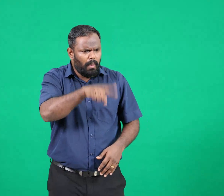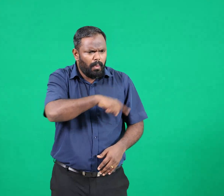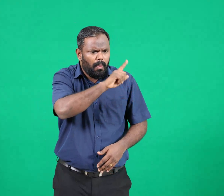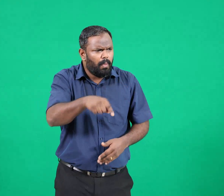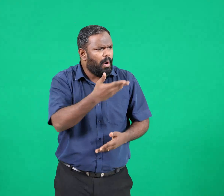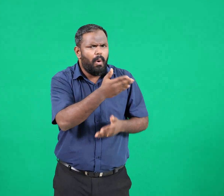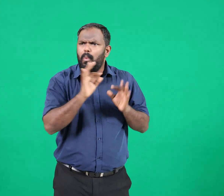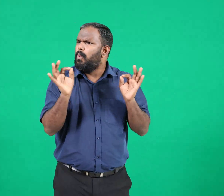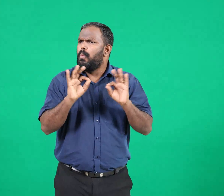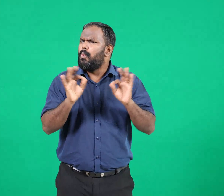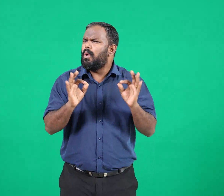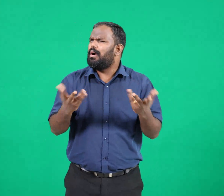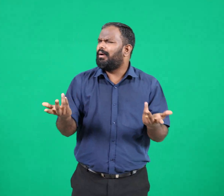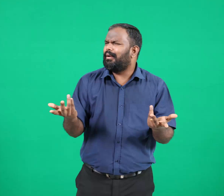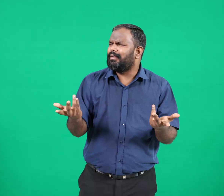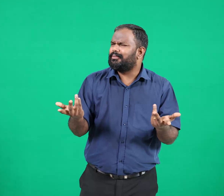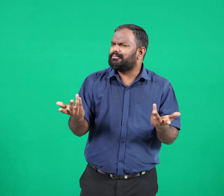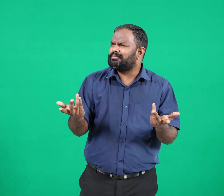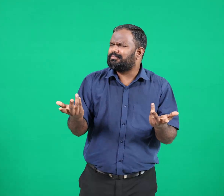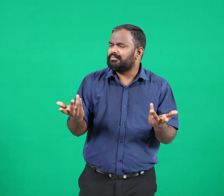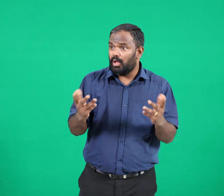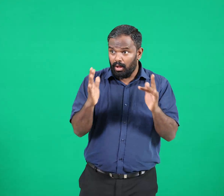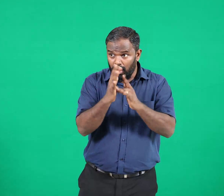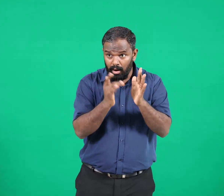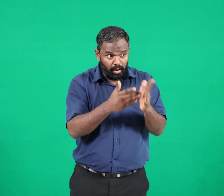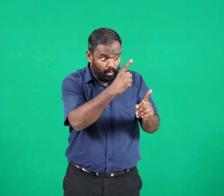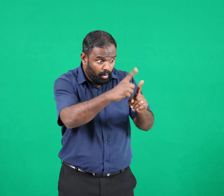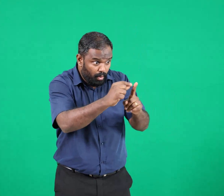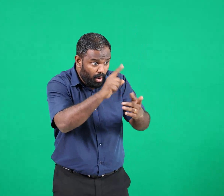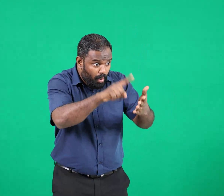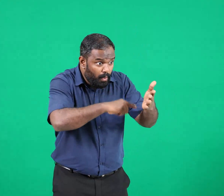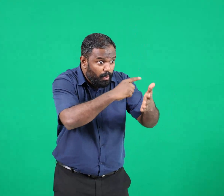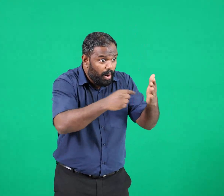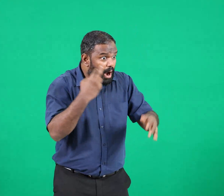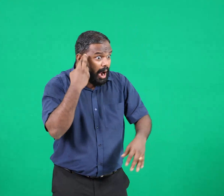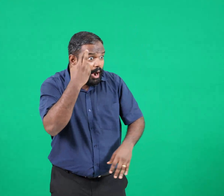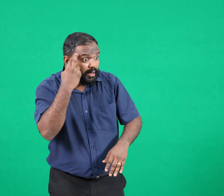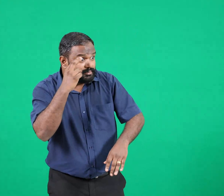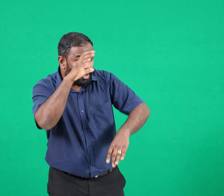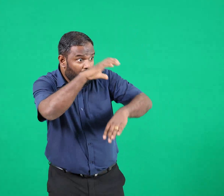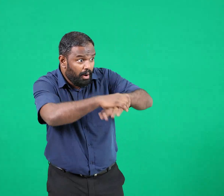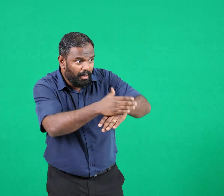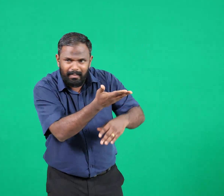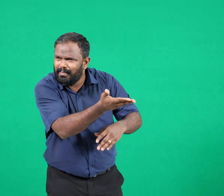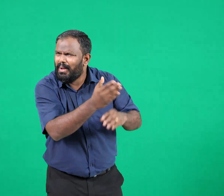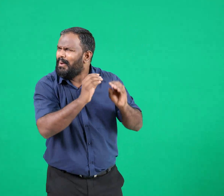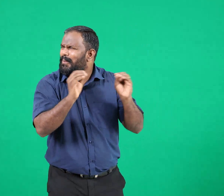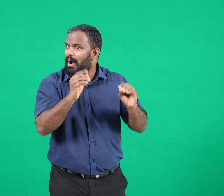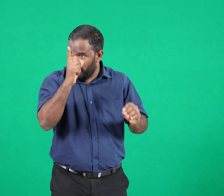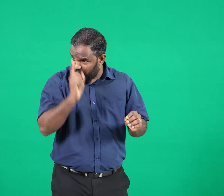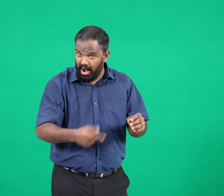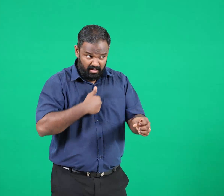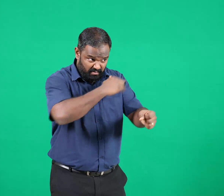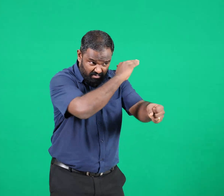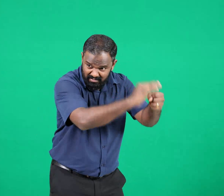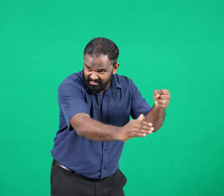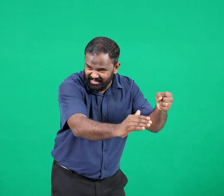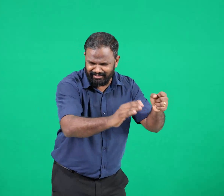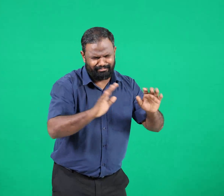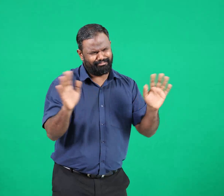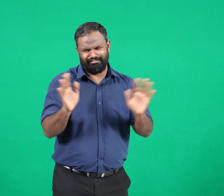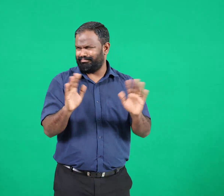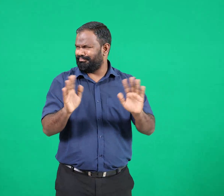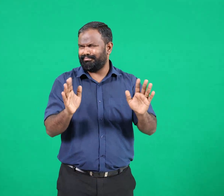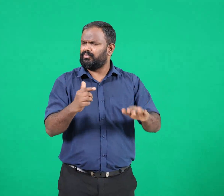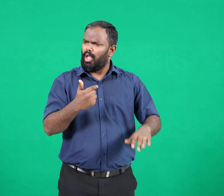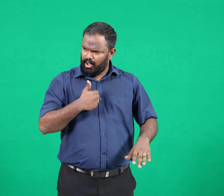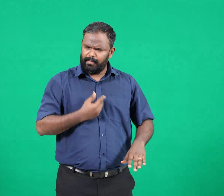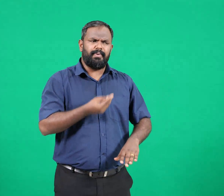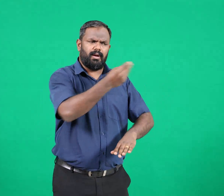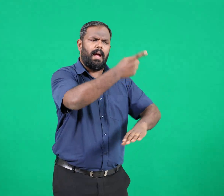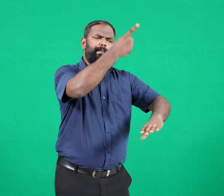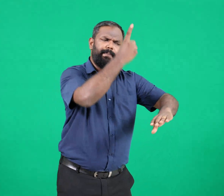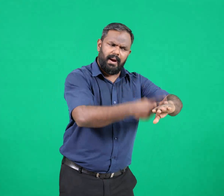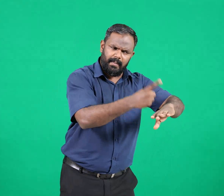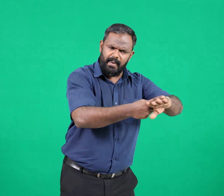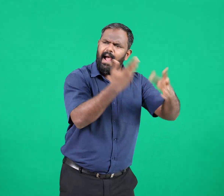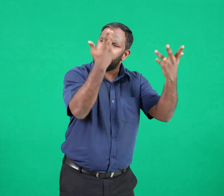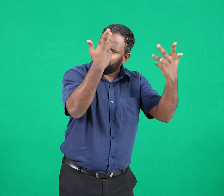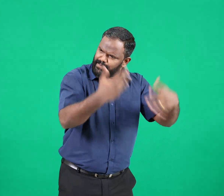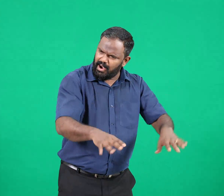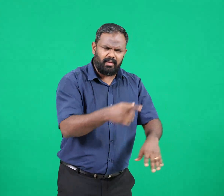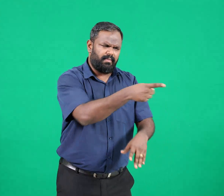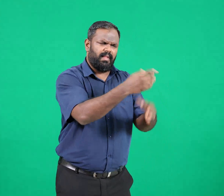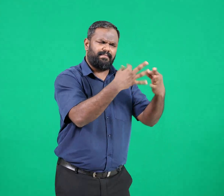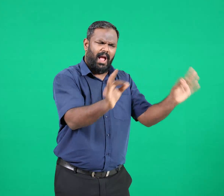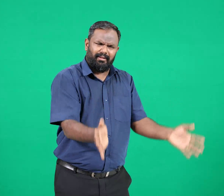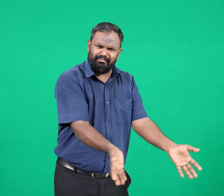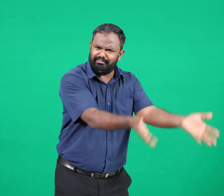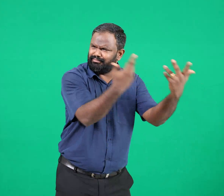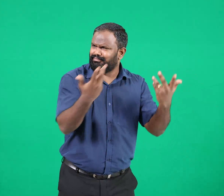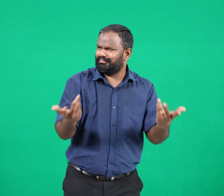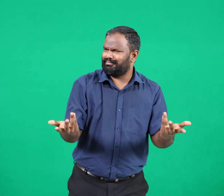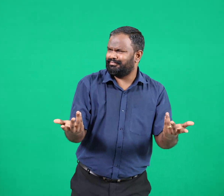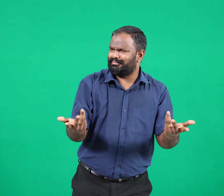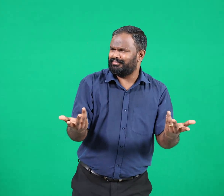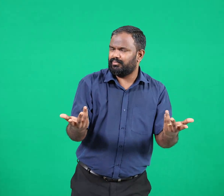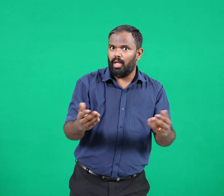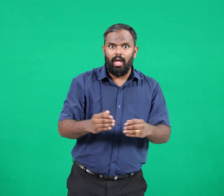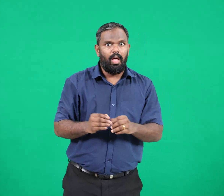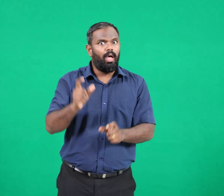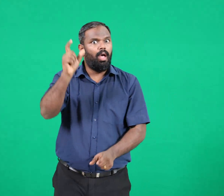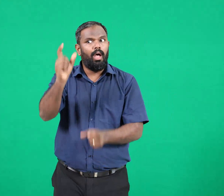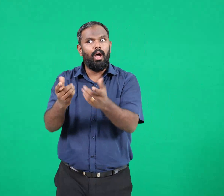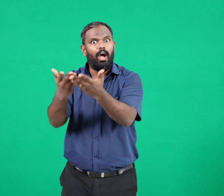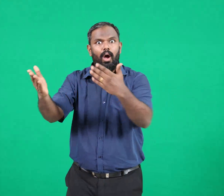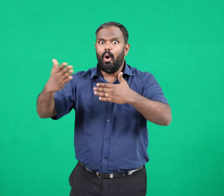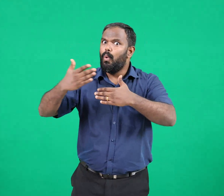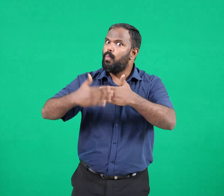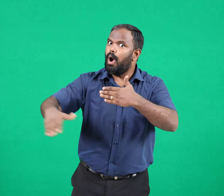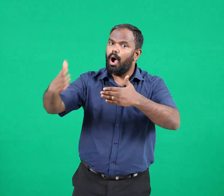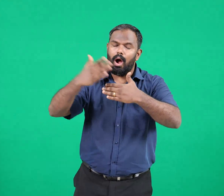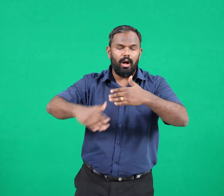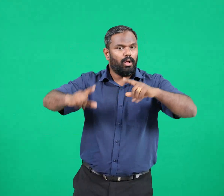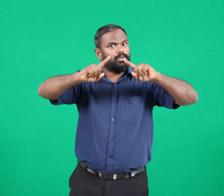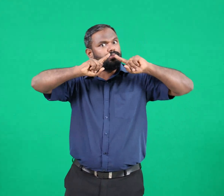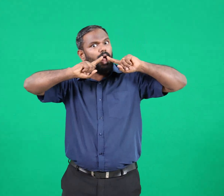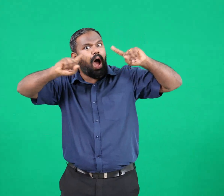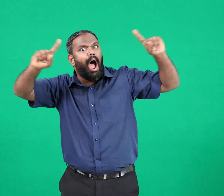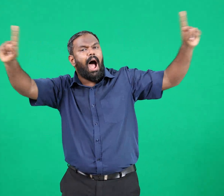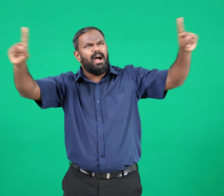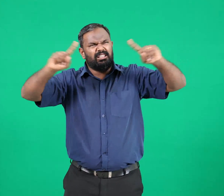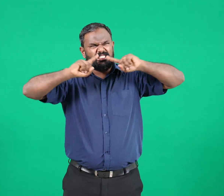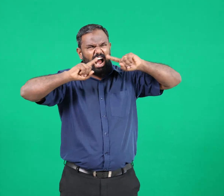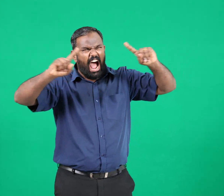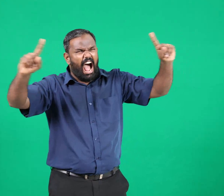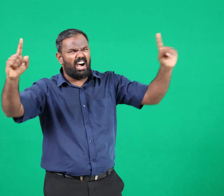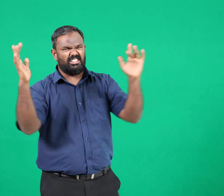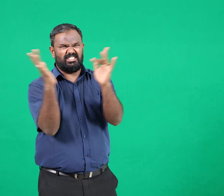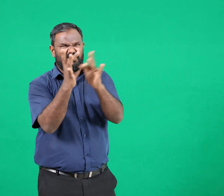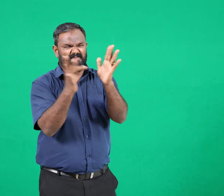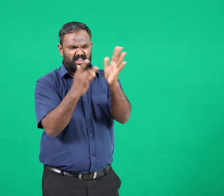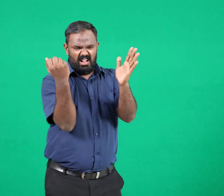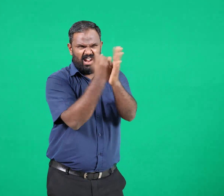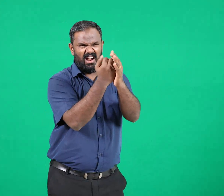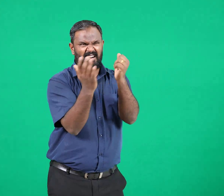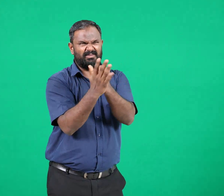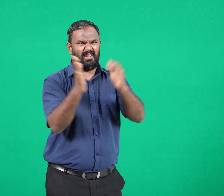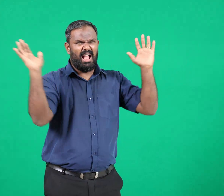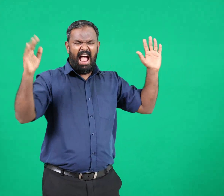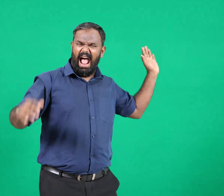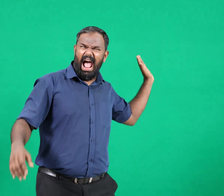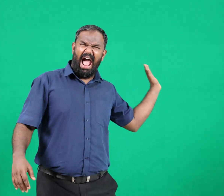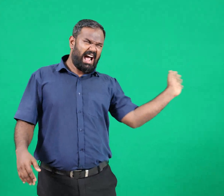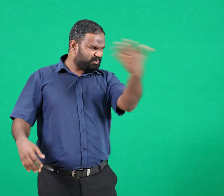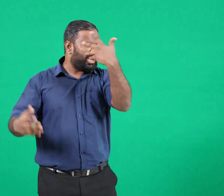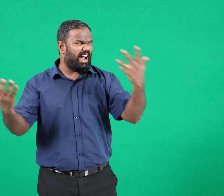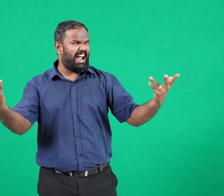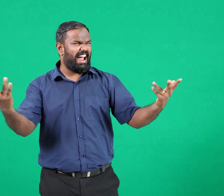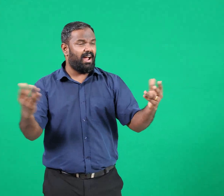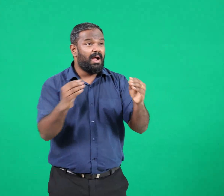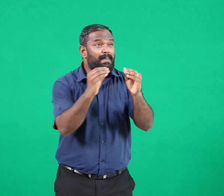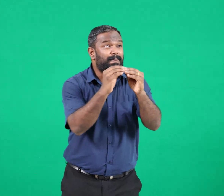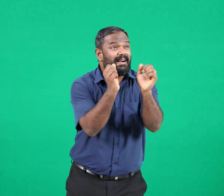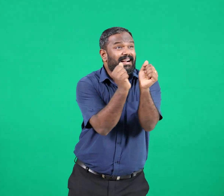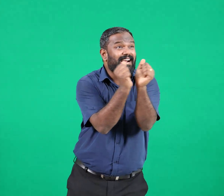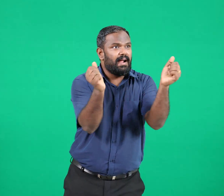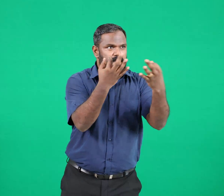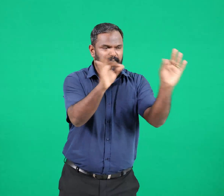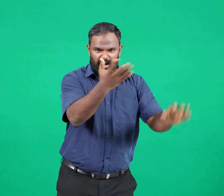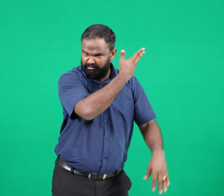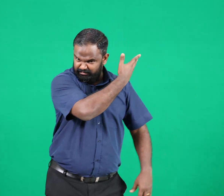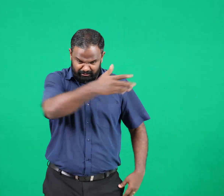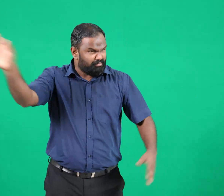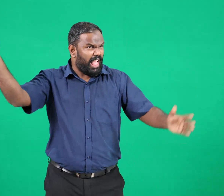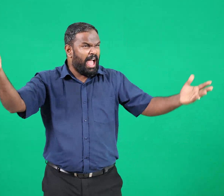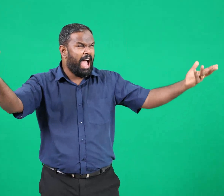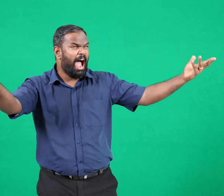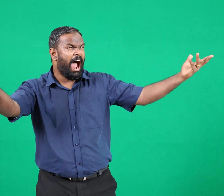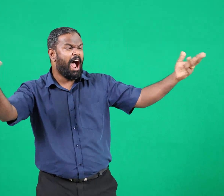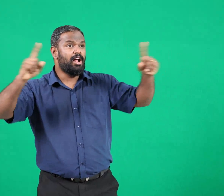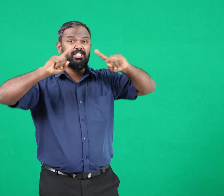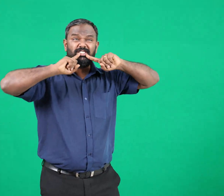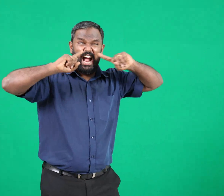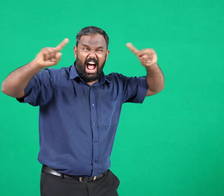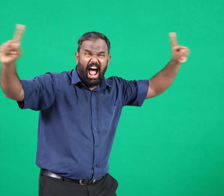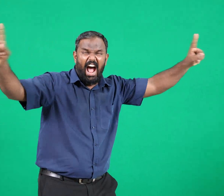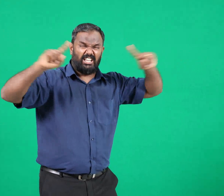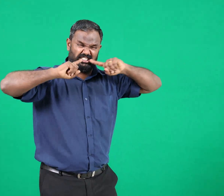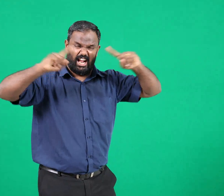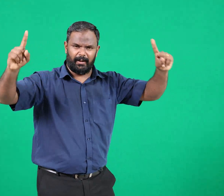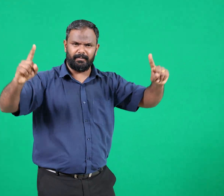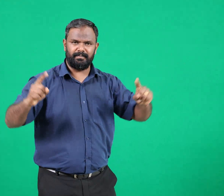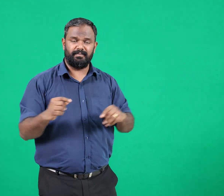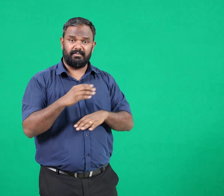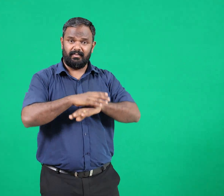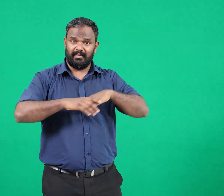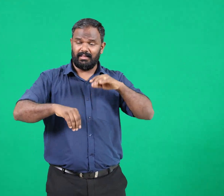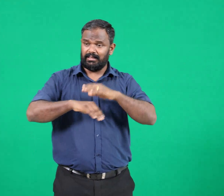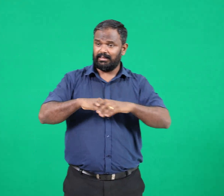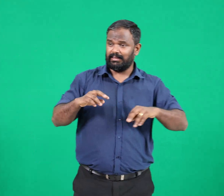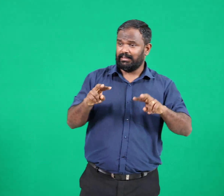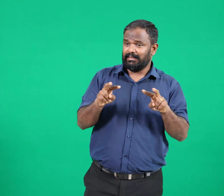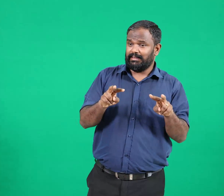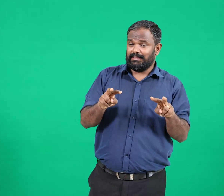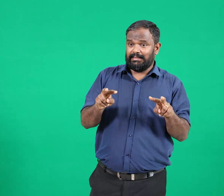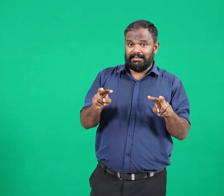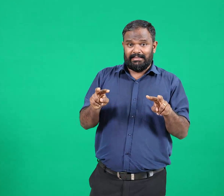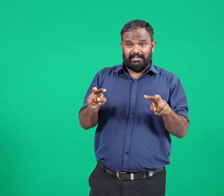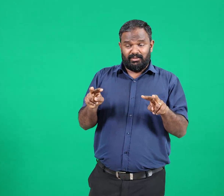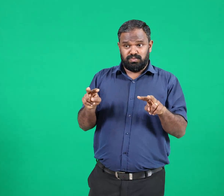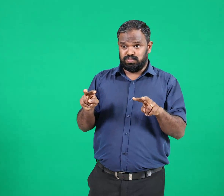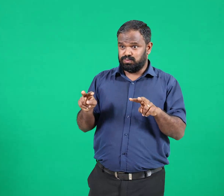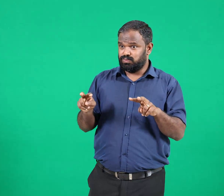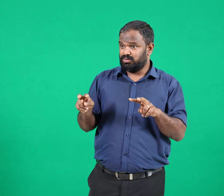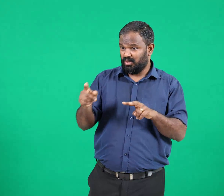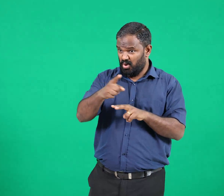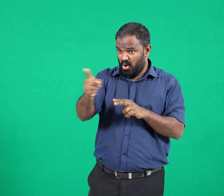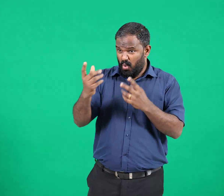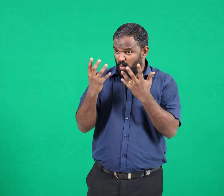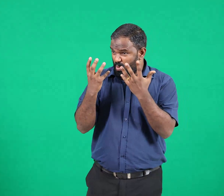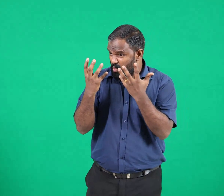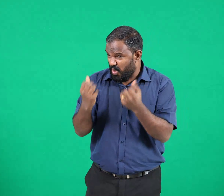So after I punish Him, I will release Him." But they were insistent, demanding with loud voices for Jesus to be crucified.